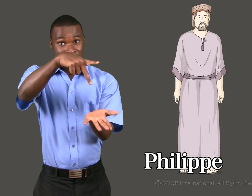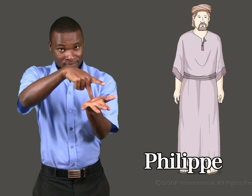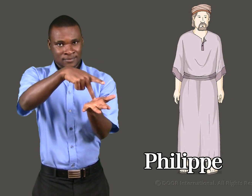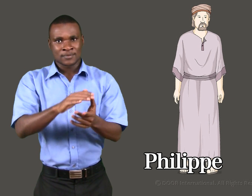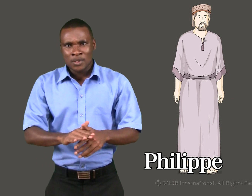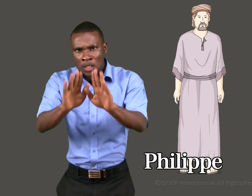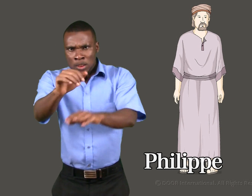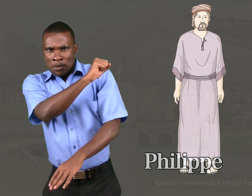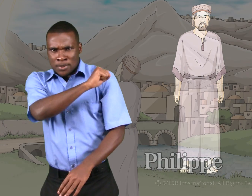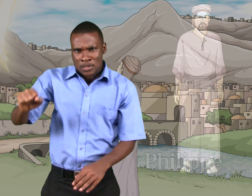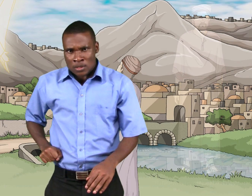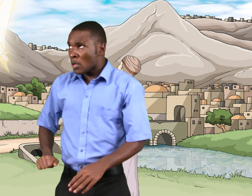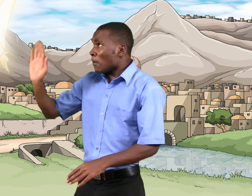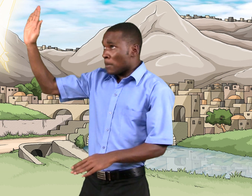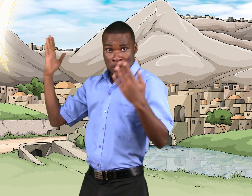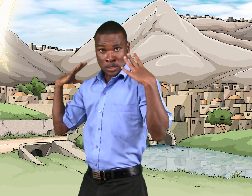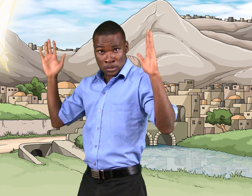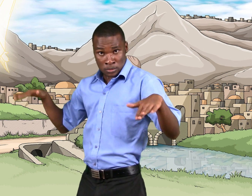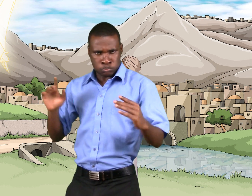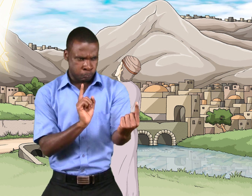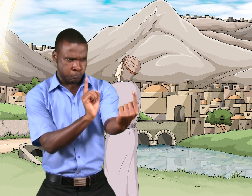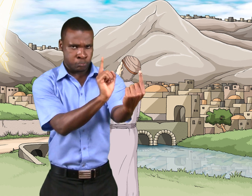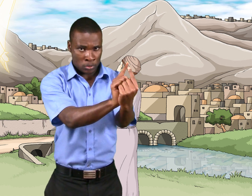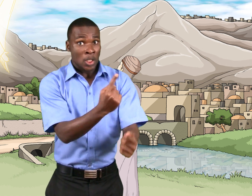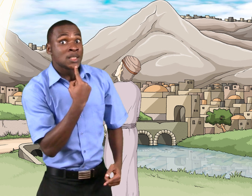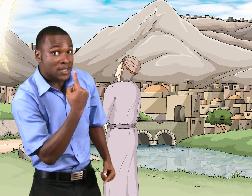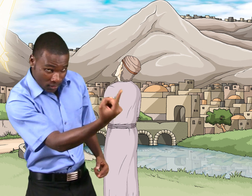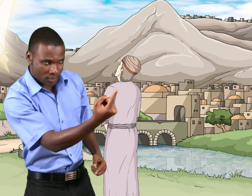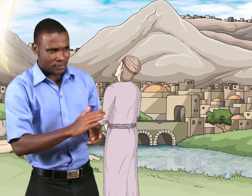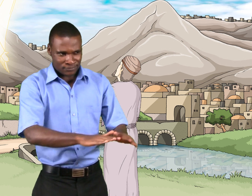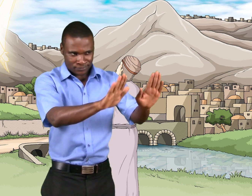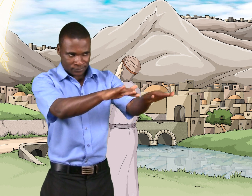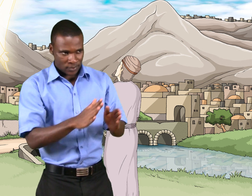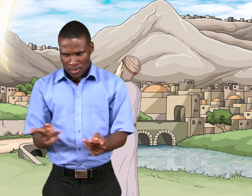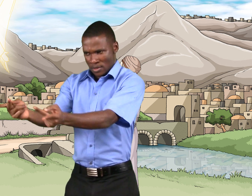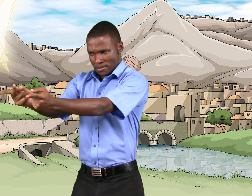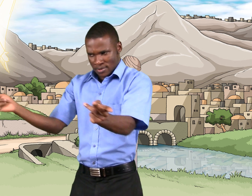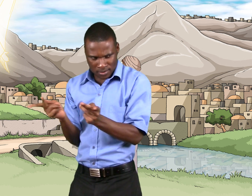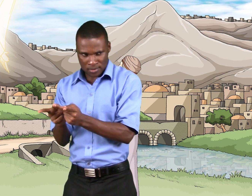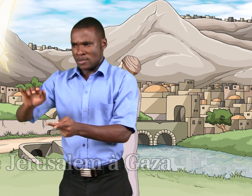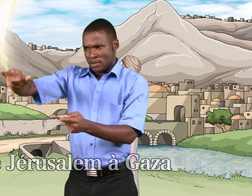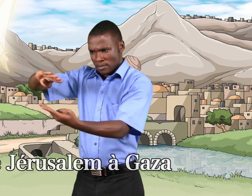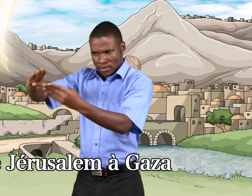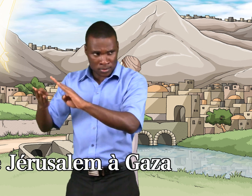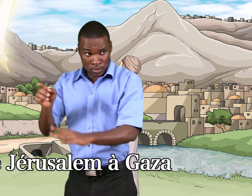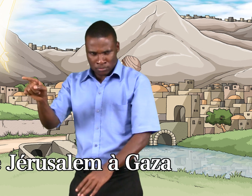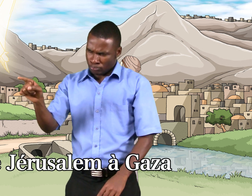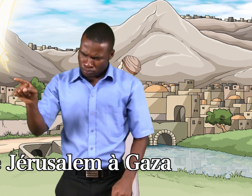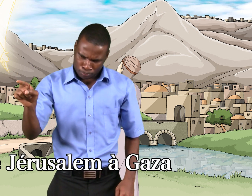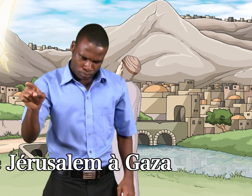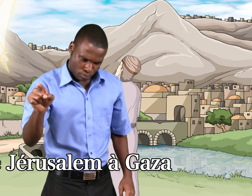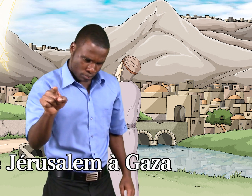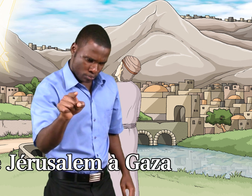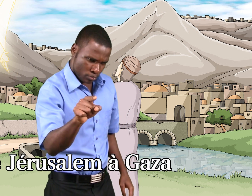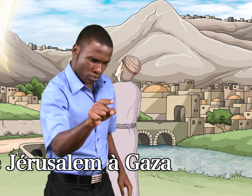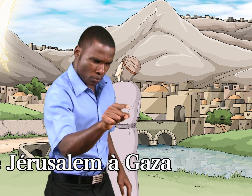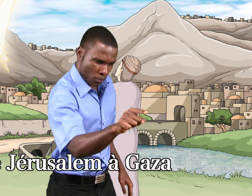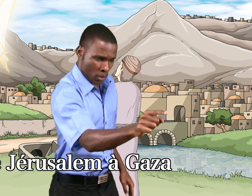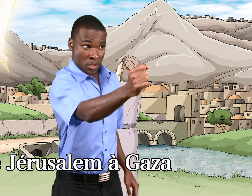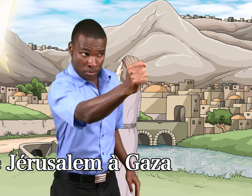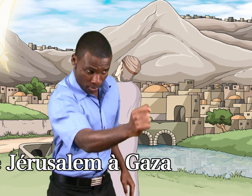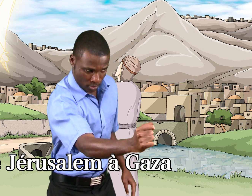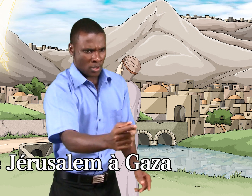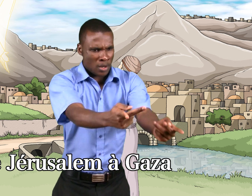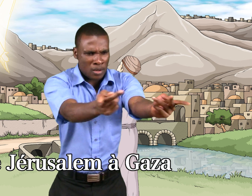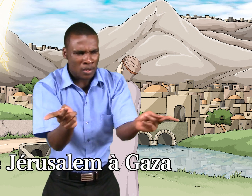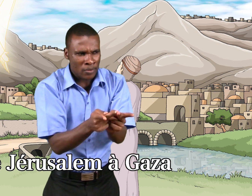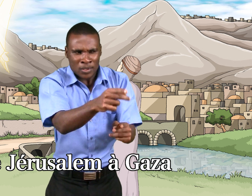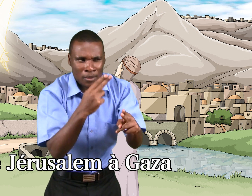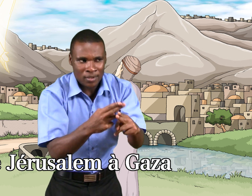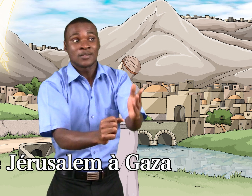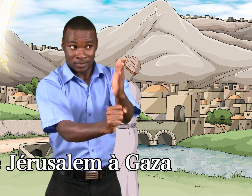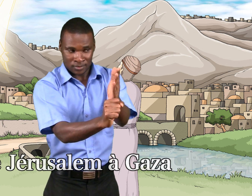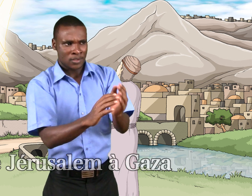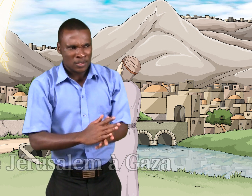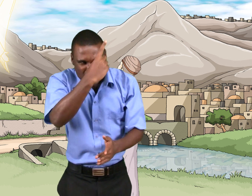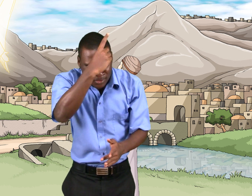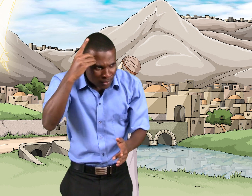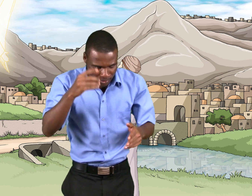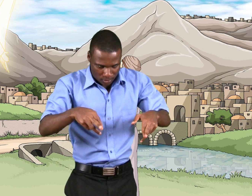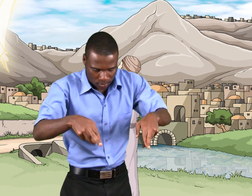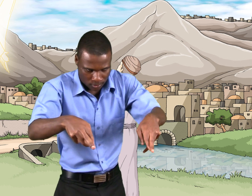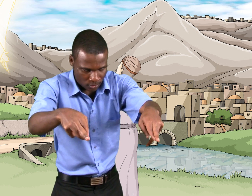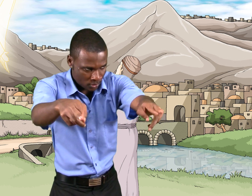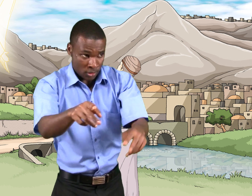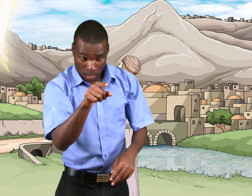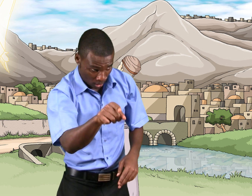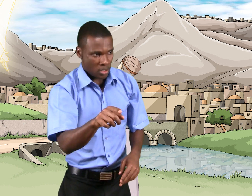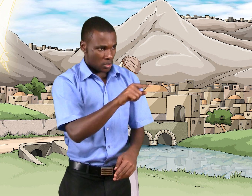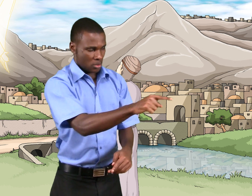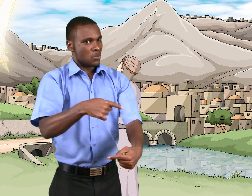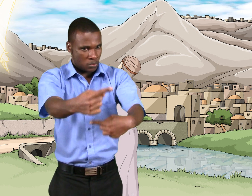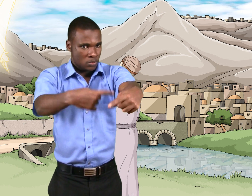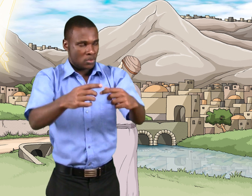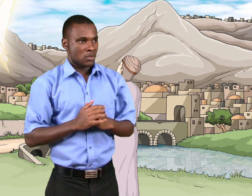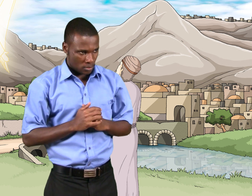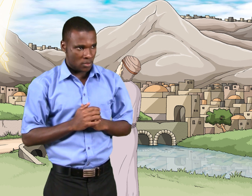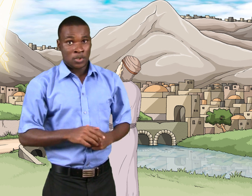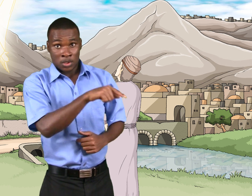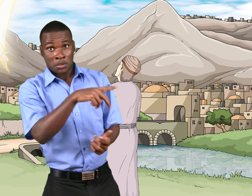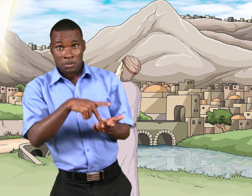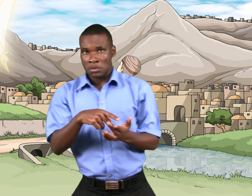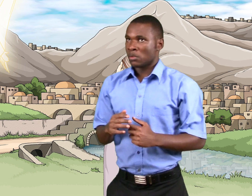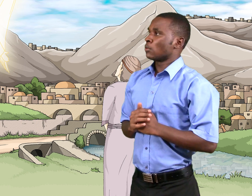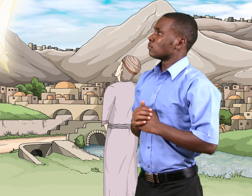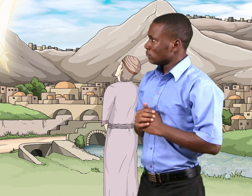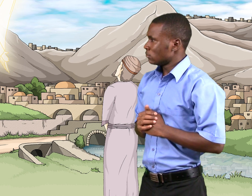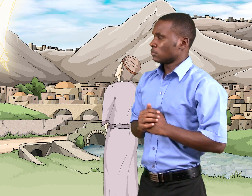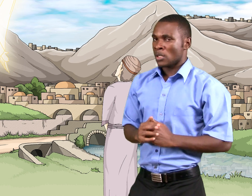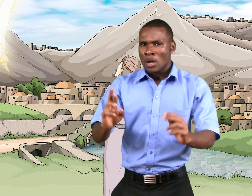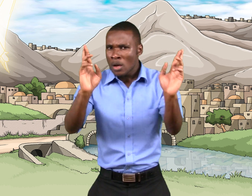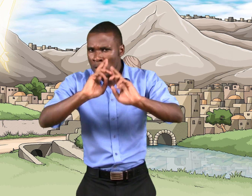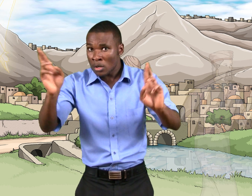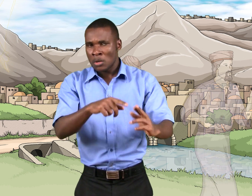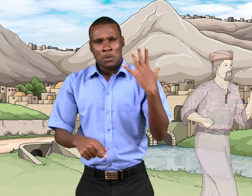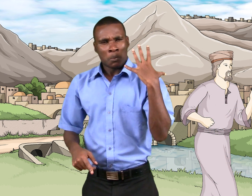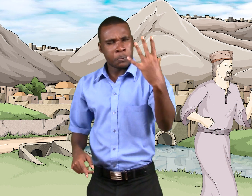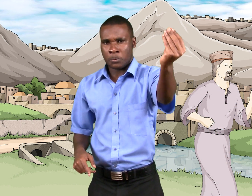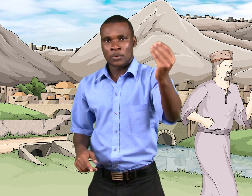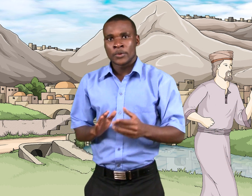Now an angel of the Lord said to Philip, “Get up and go south to the desert road that goes down from Jerusalem to Gaza.”